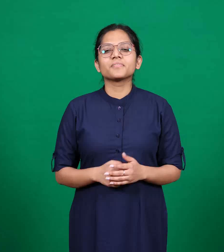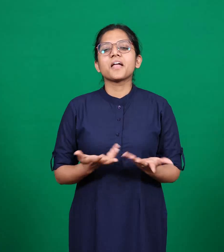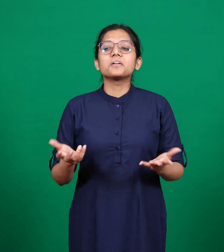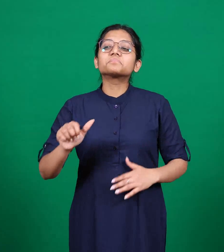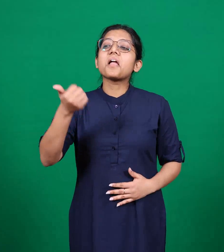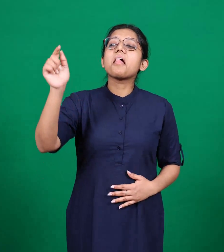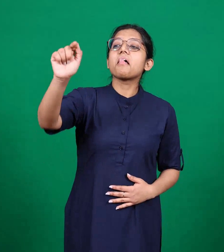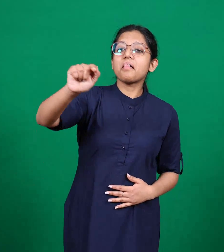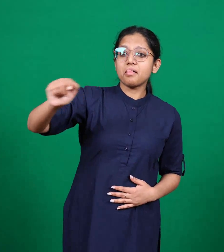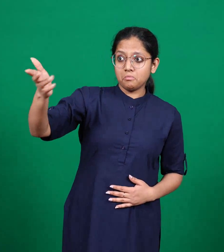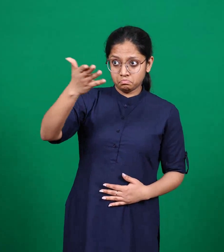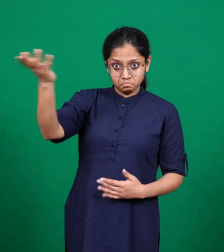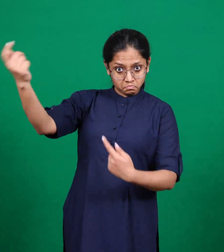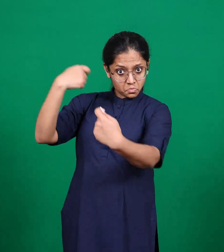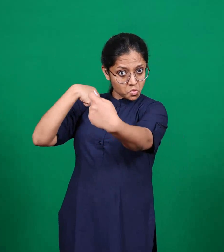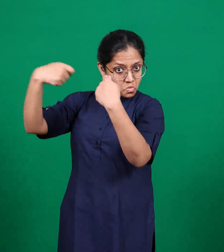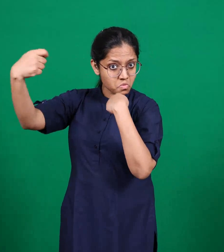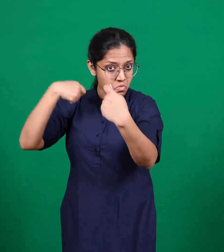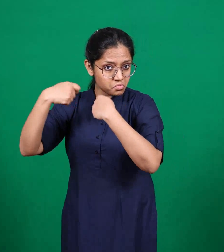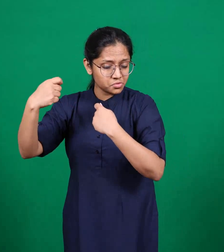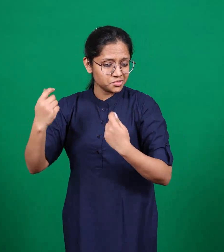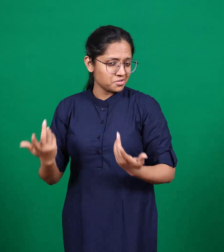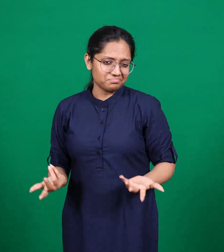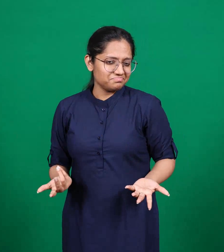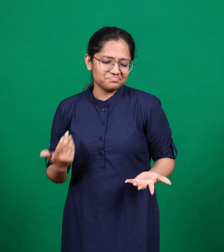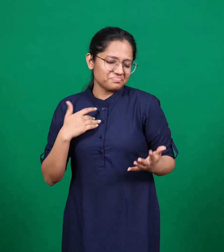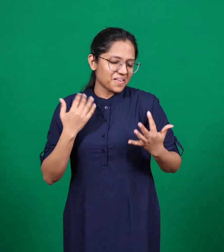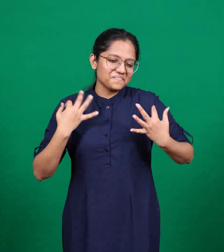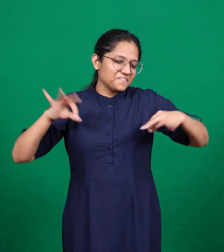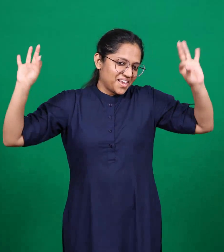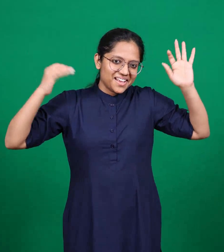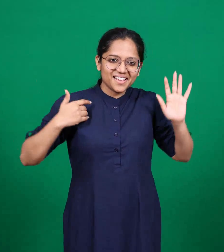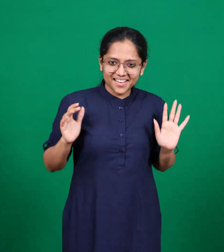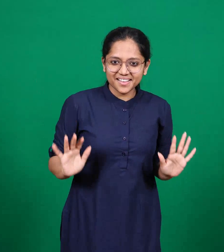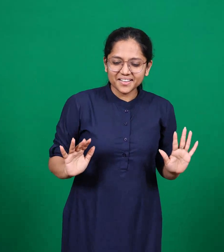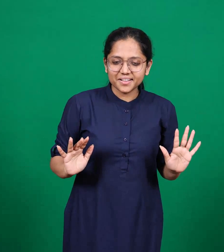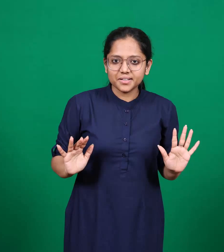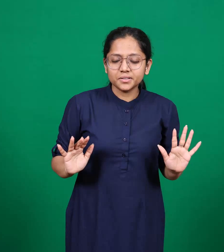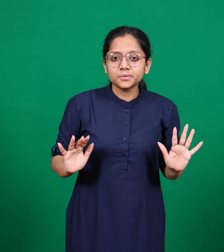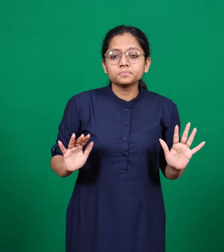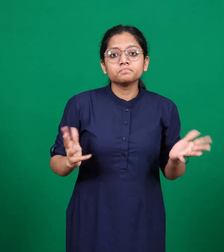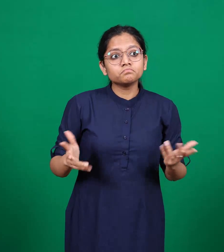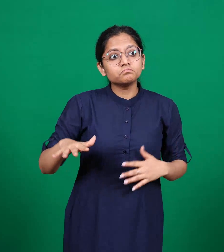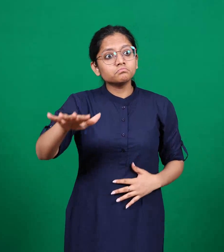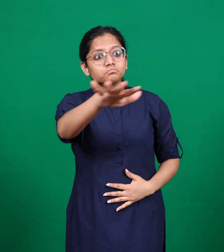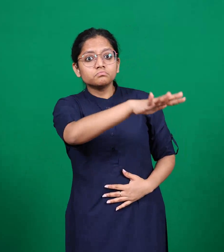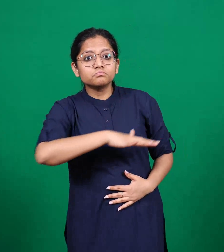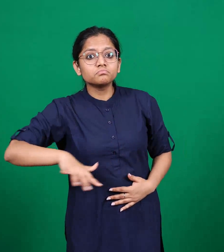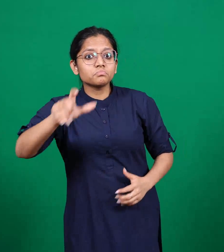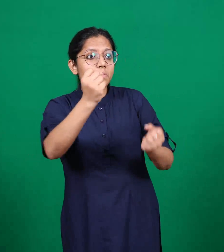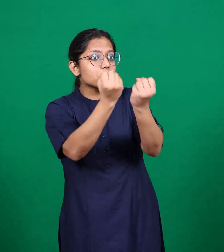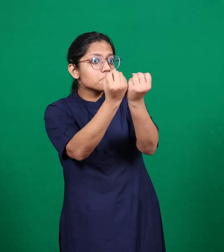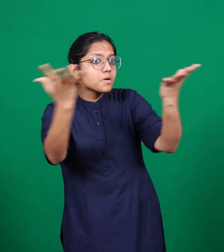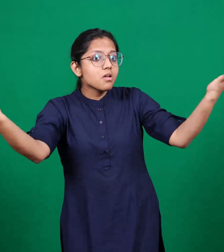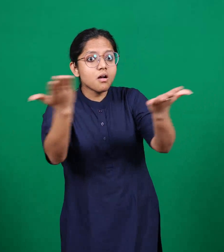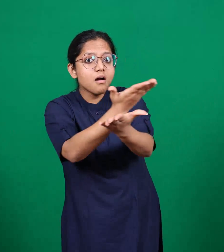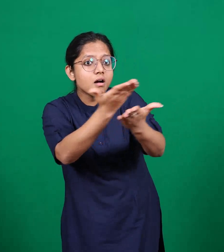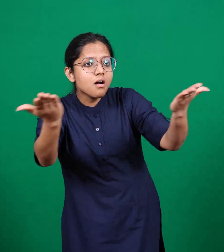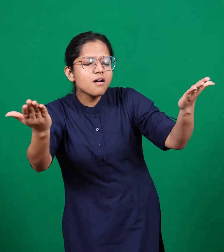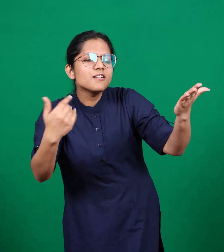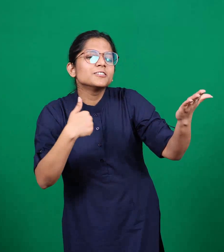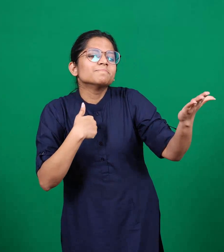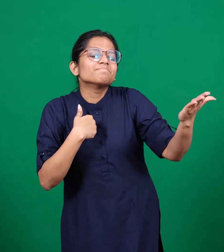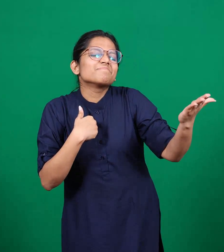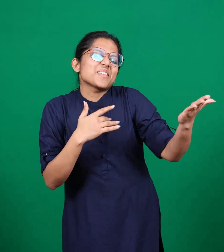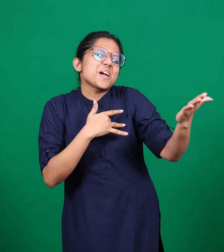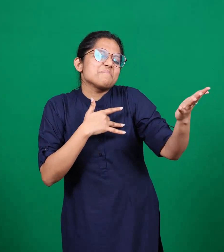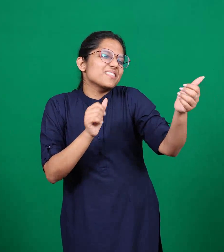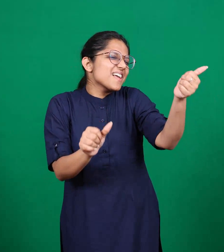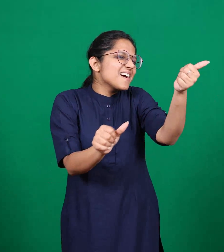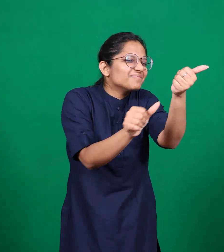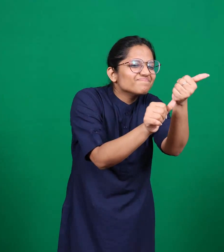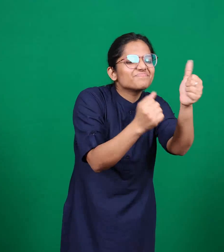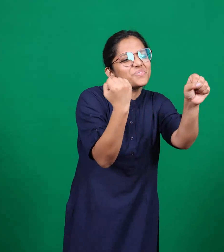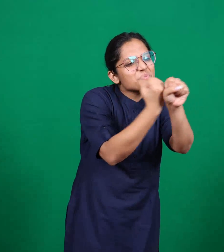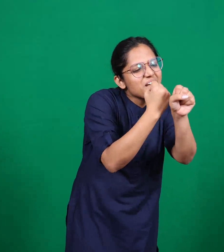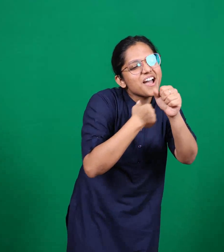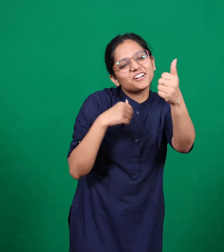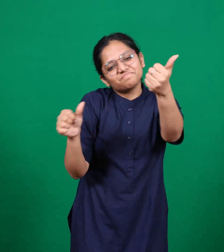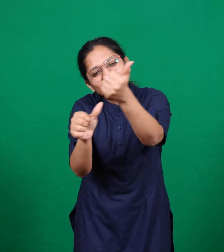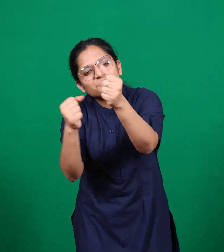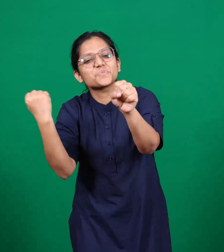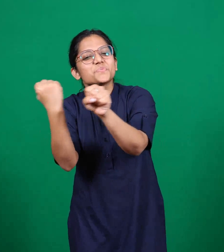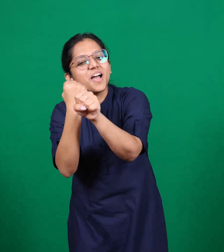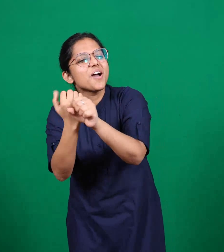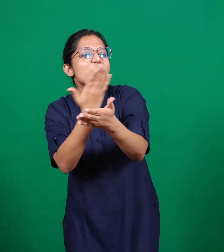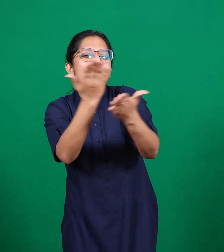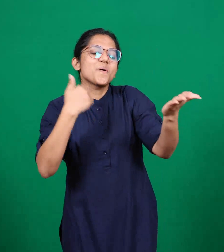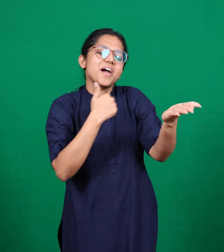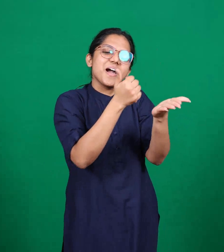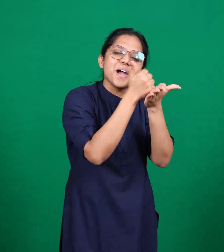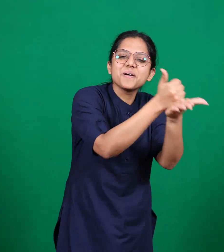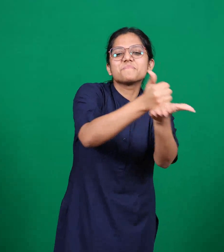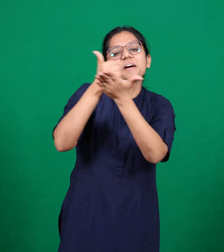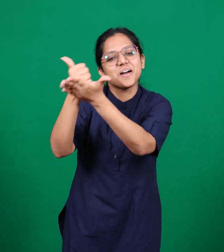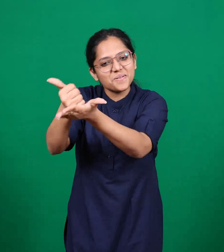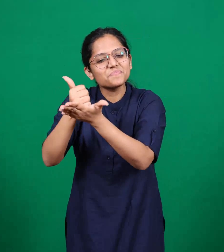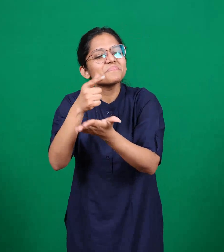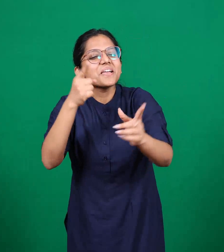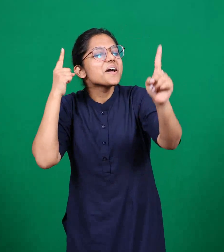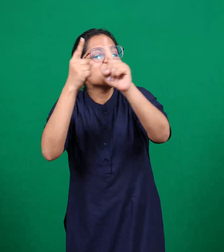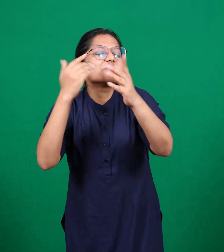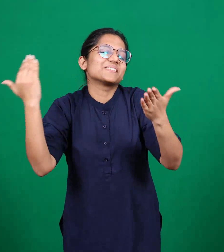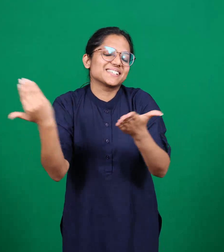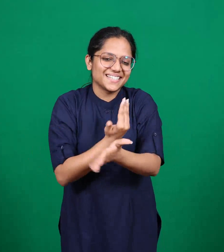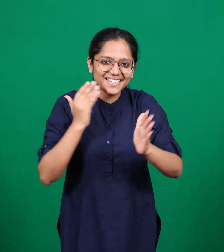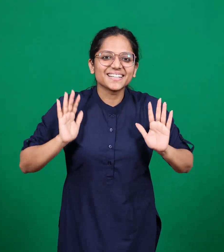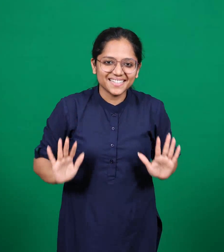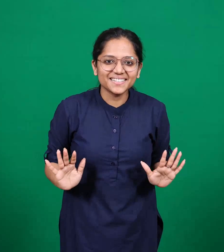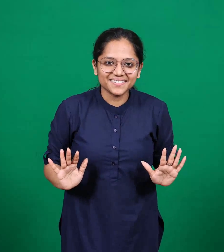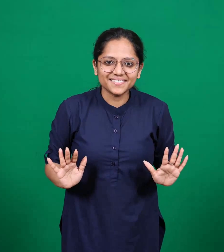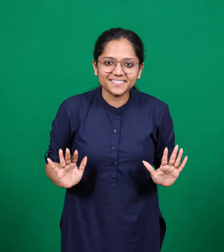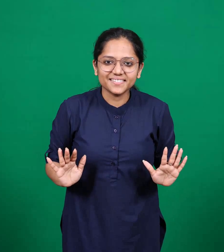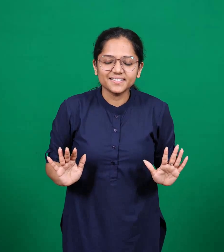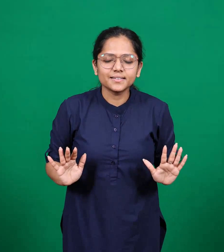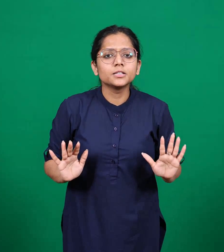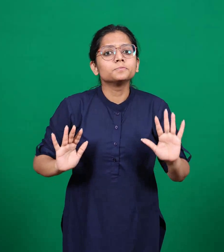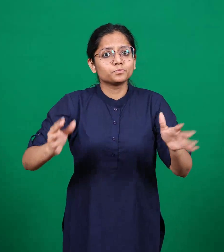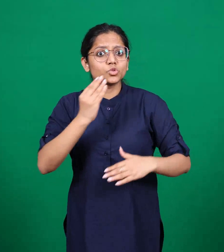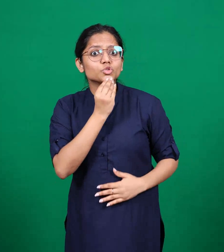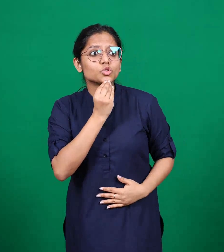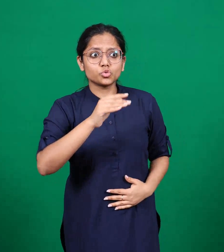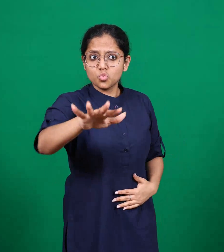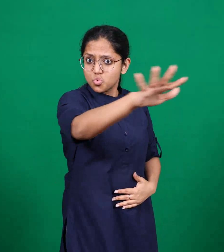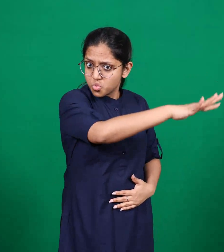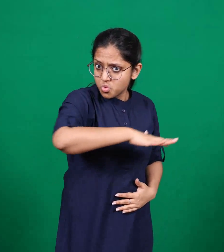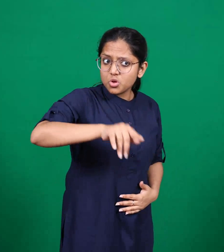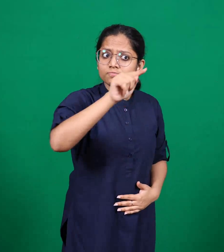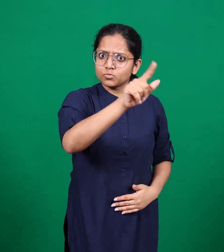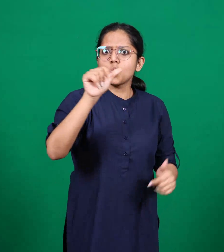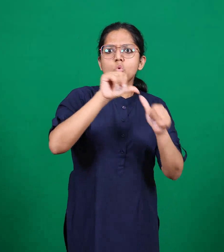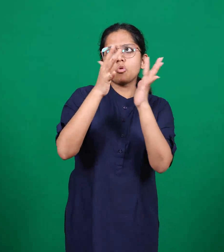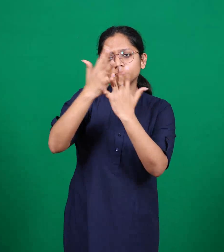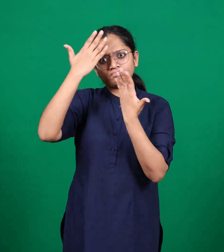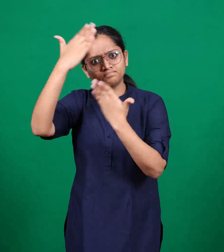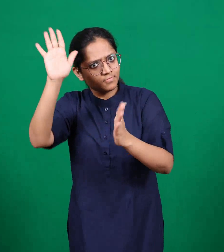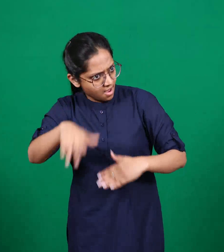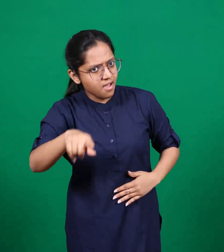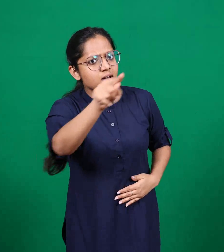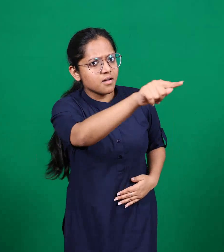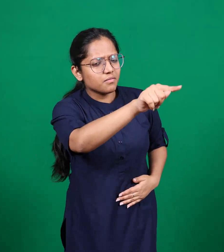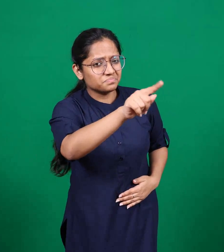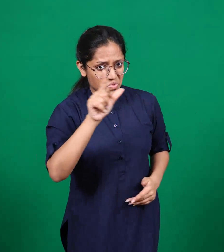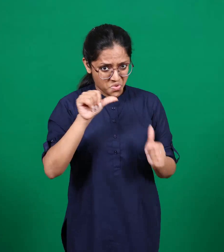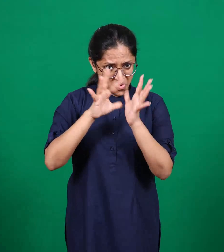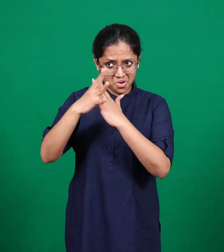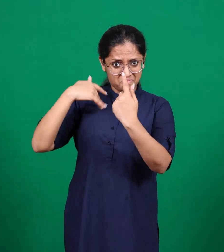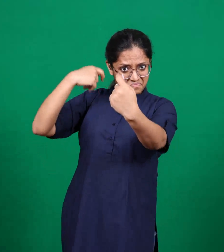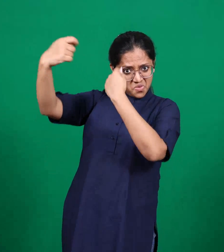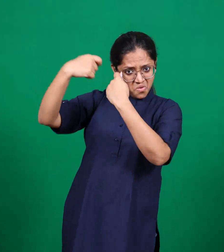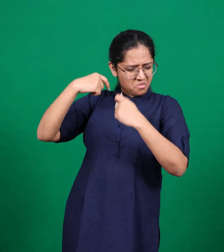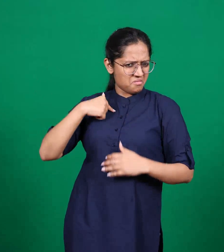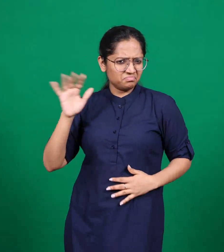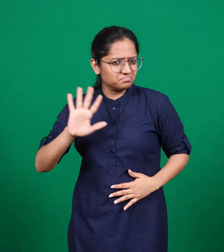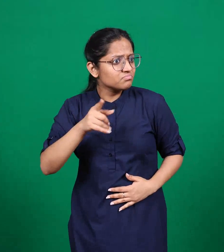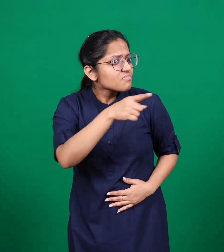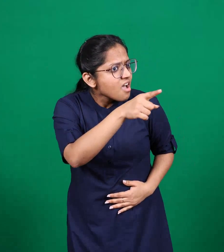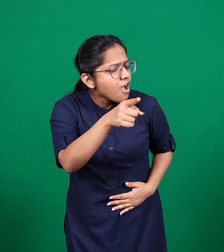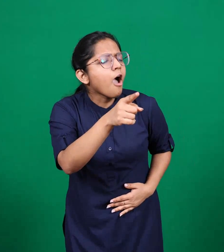Though I am free of obligation to anyone, I make myself a slave to everyone, to win as many as possible. To the Jews I became like a Jew, to win the Jews.